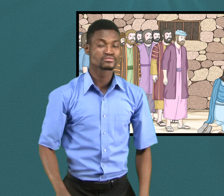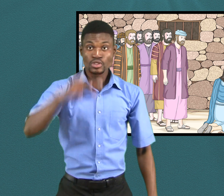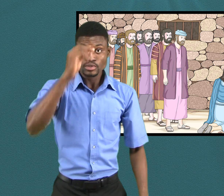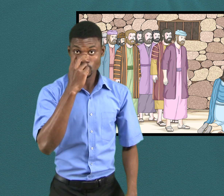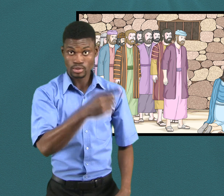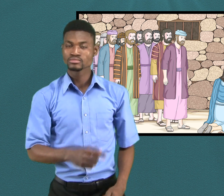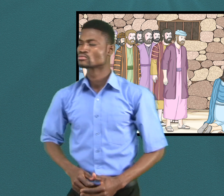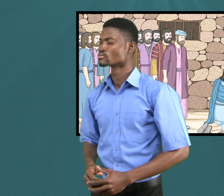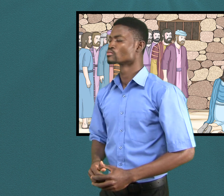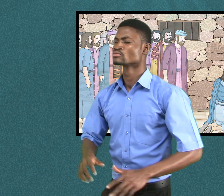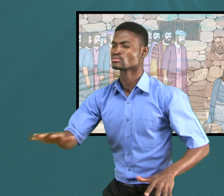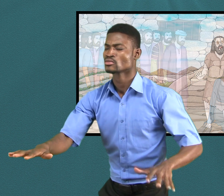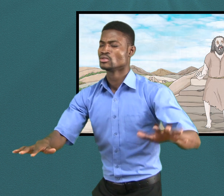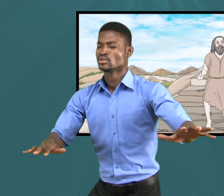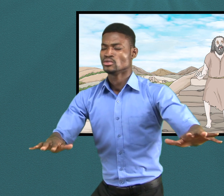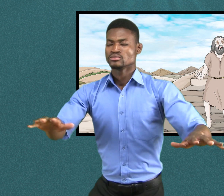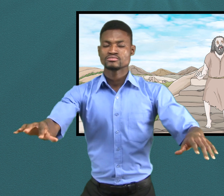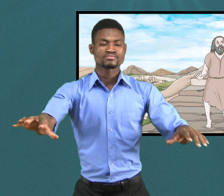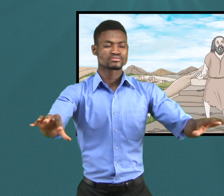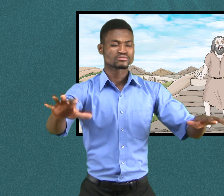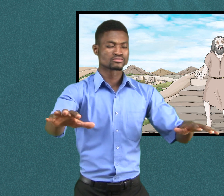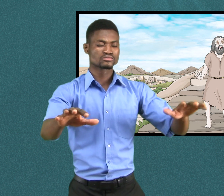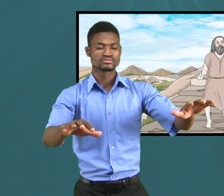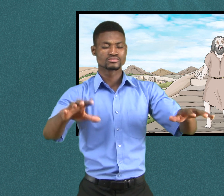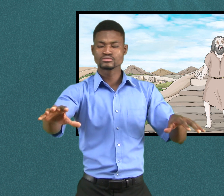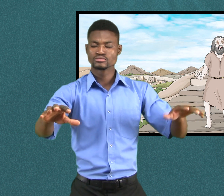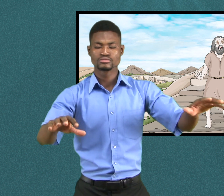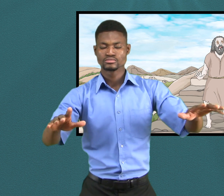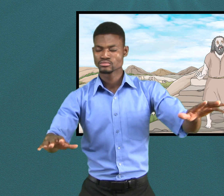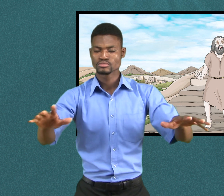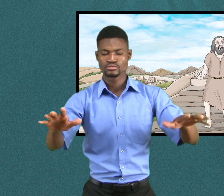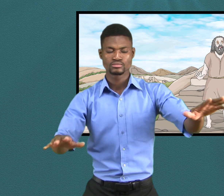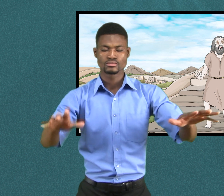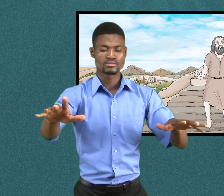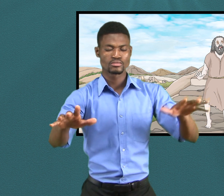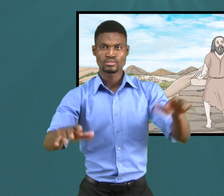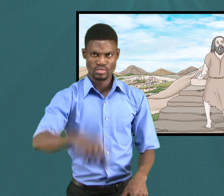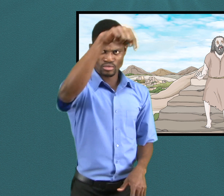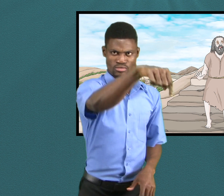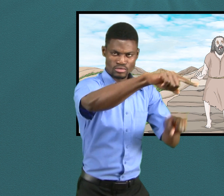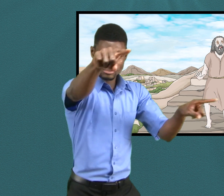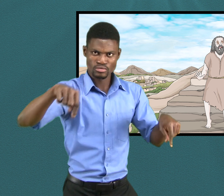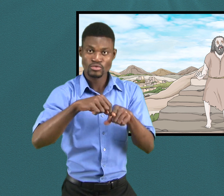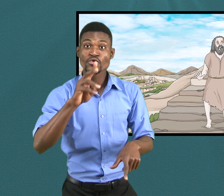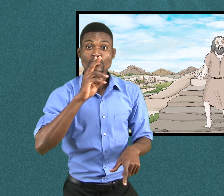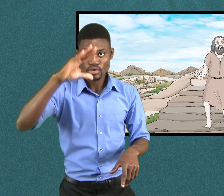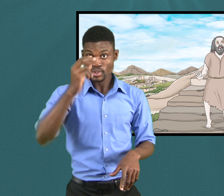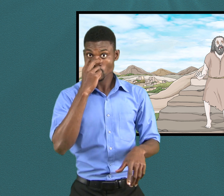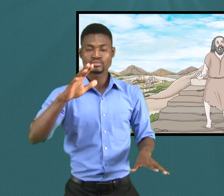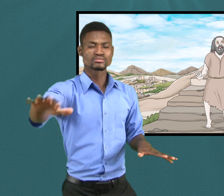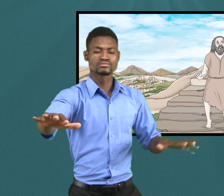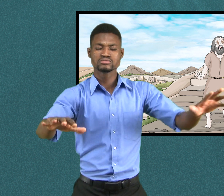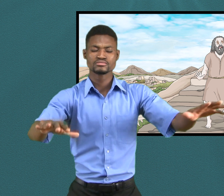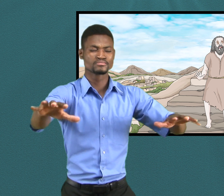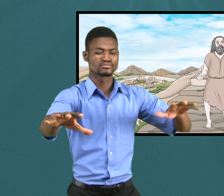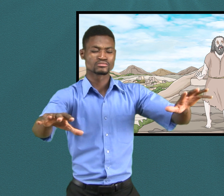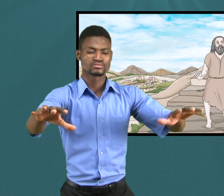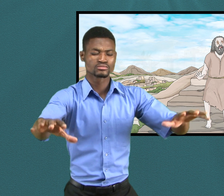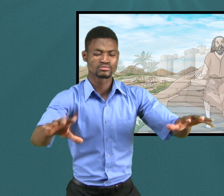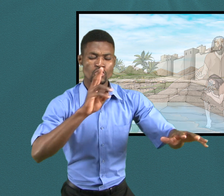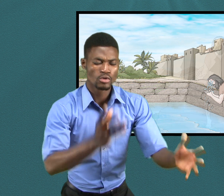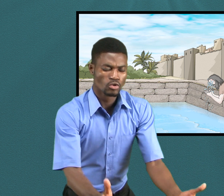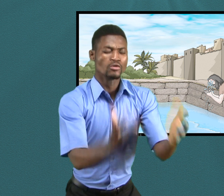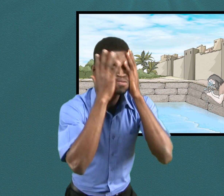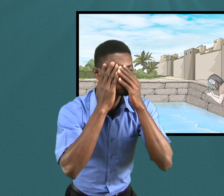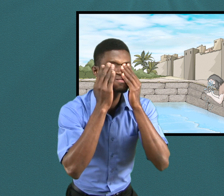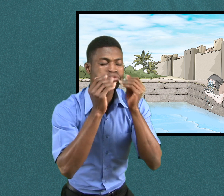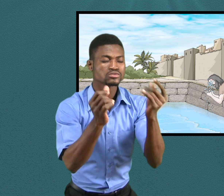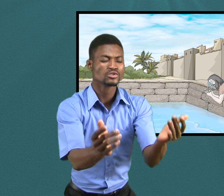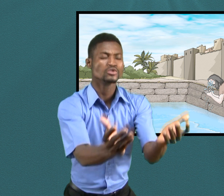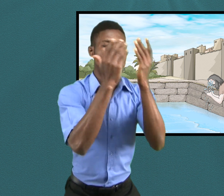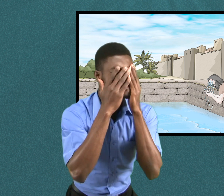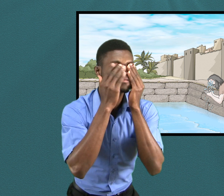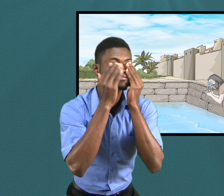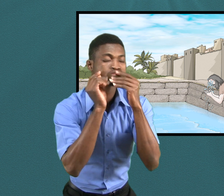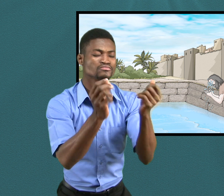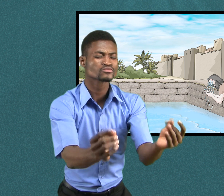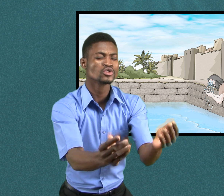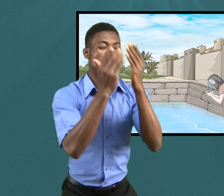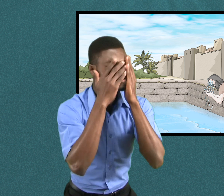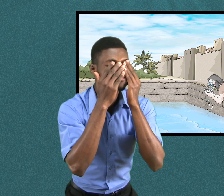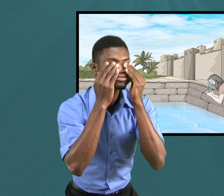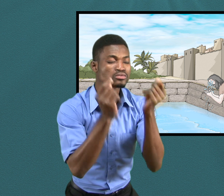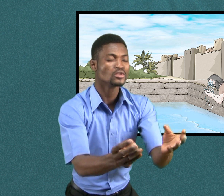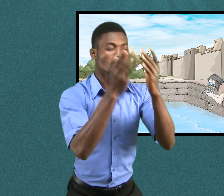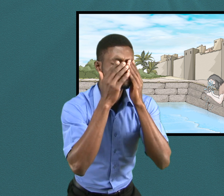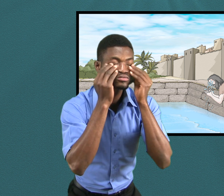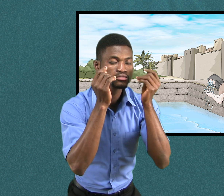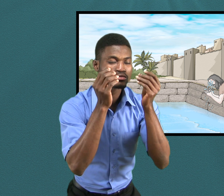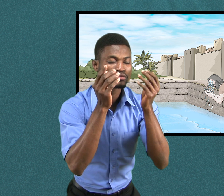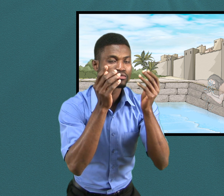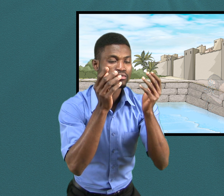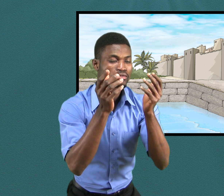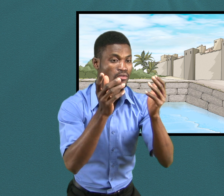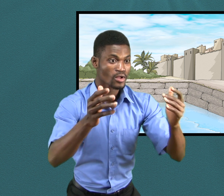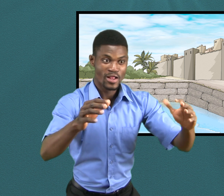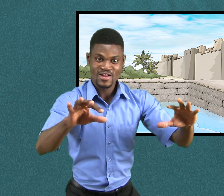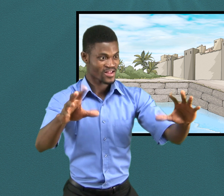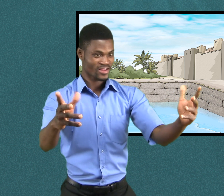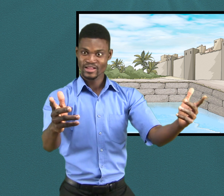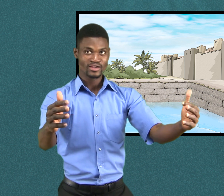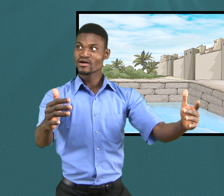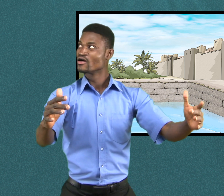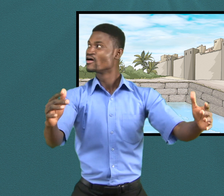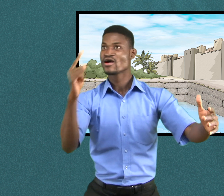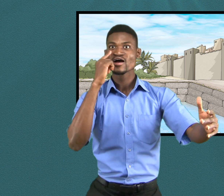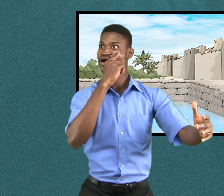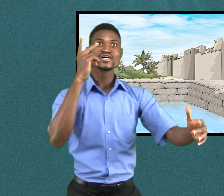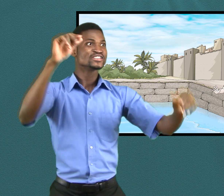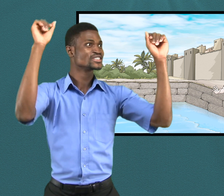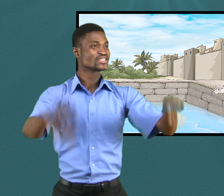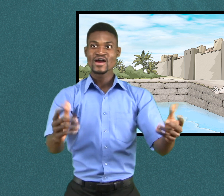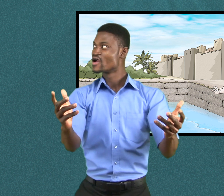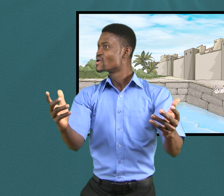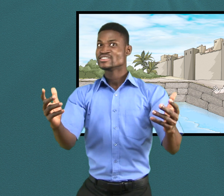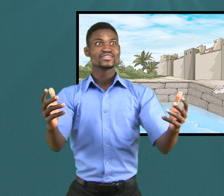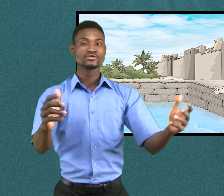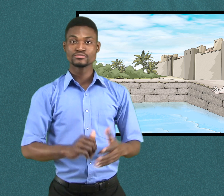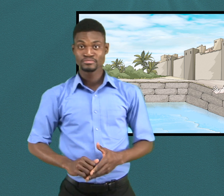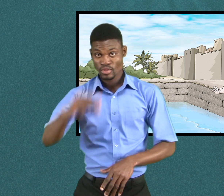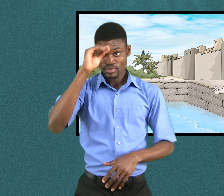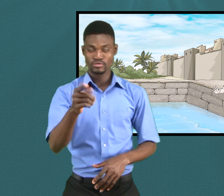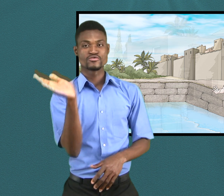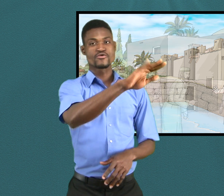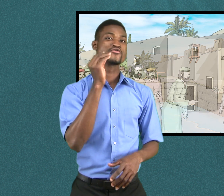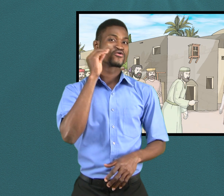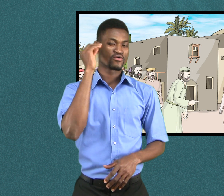So the man went and washed, and came back seeing.